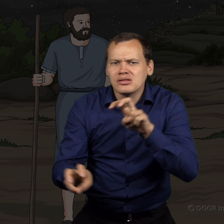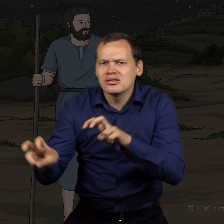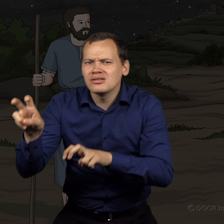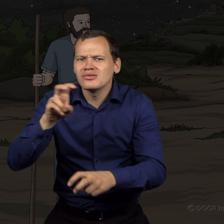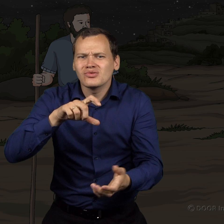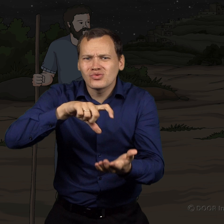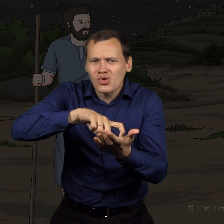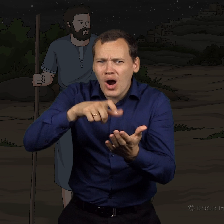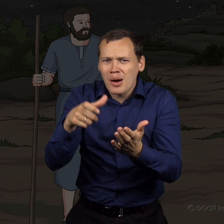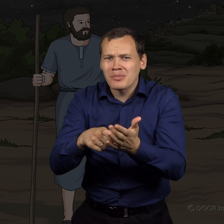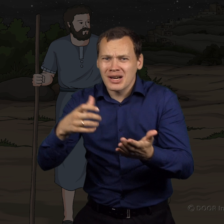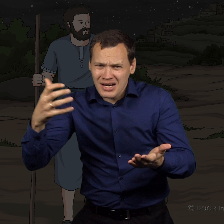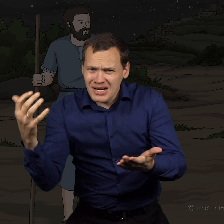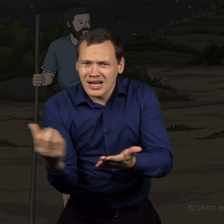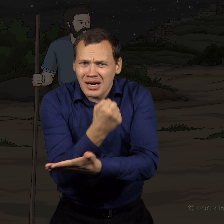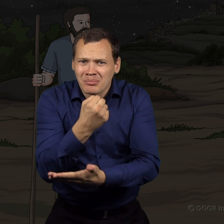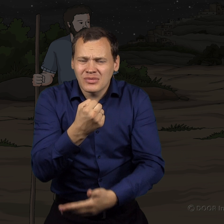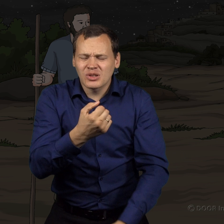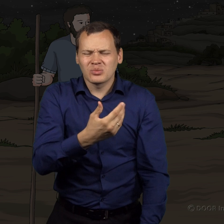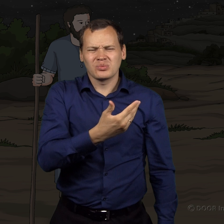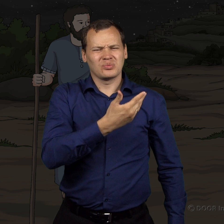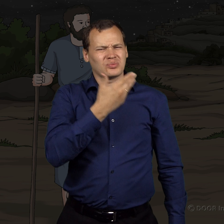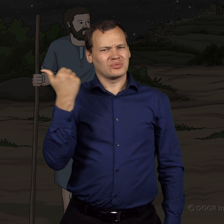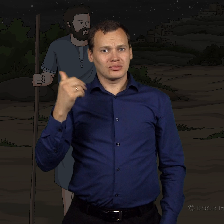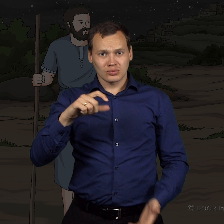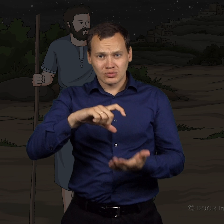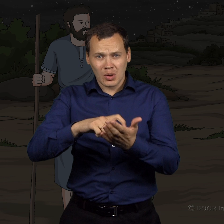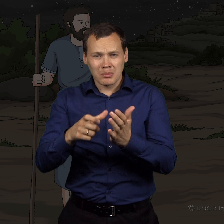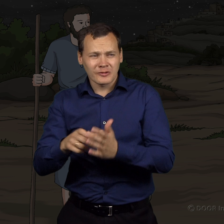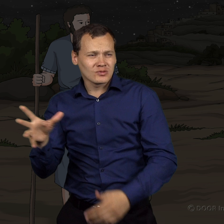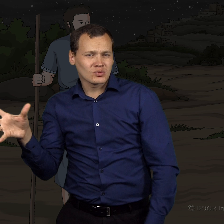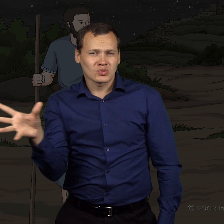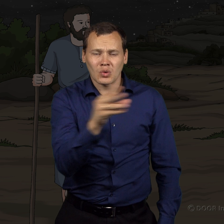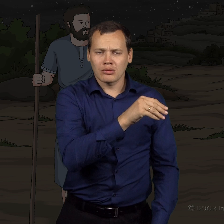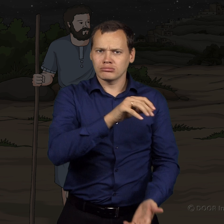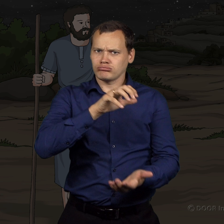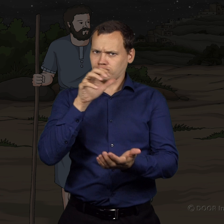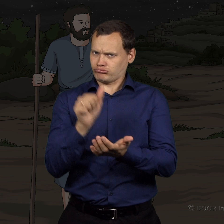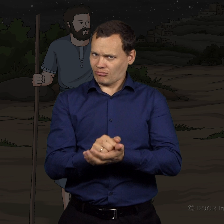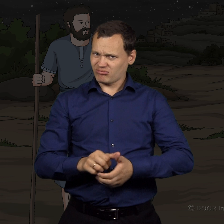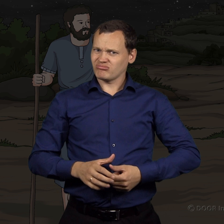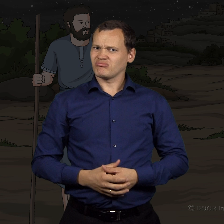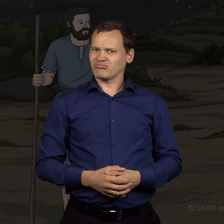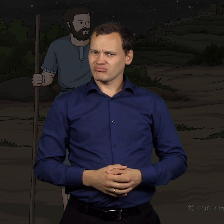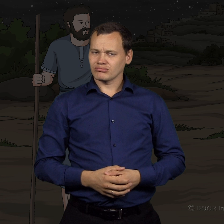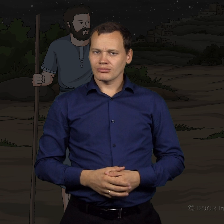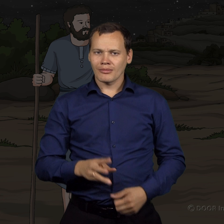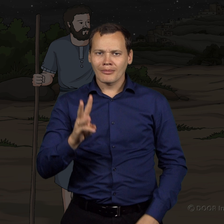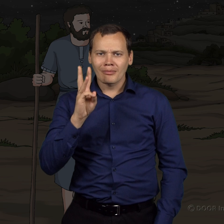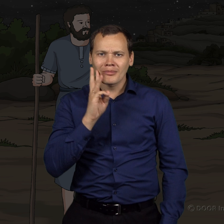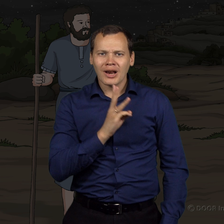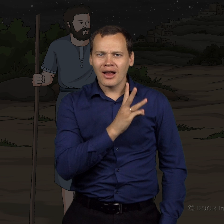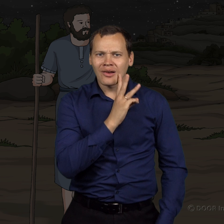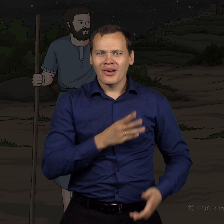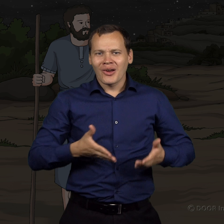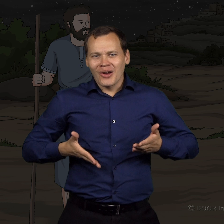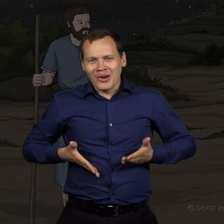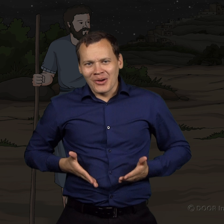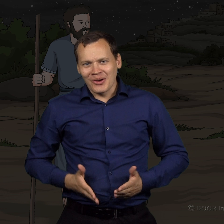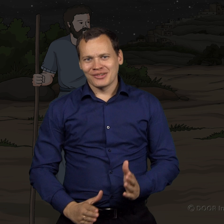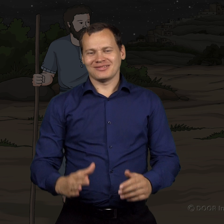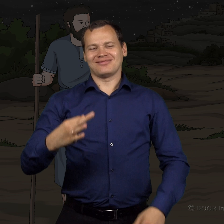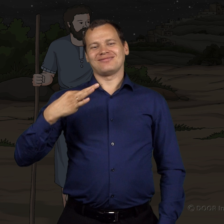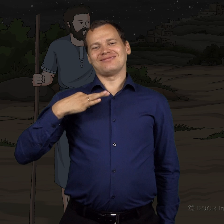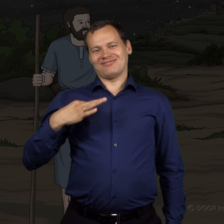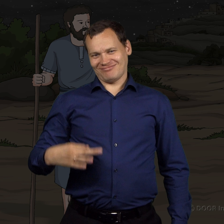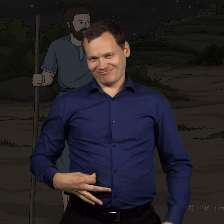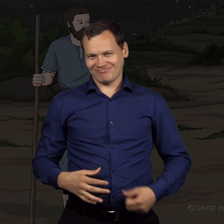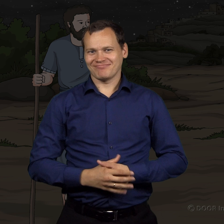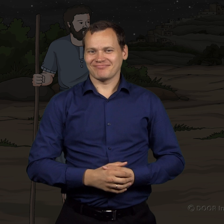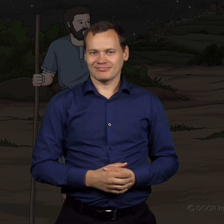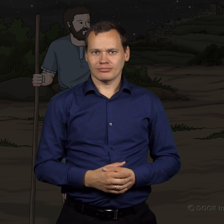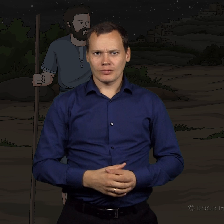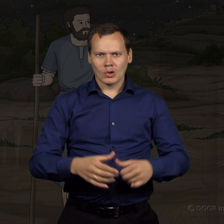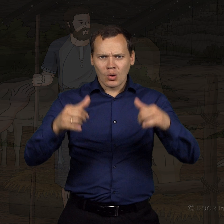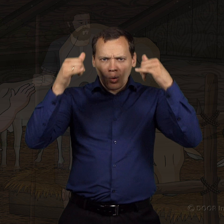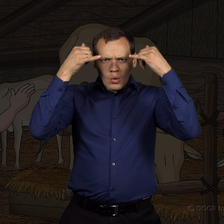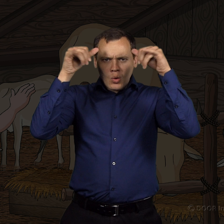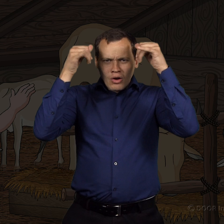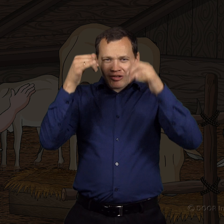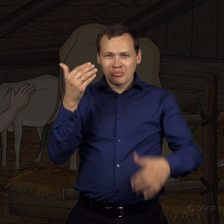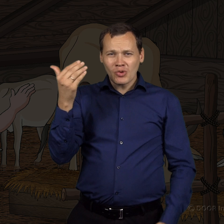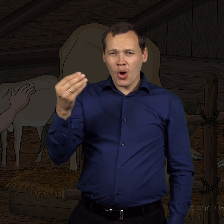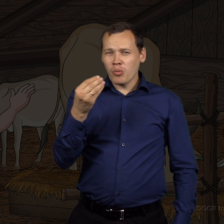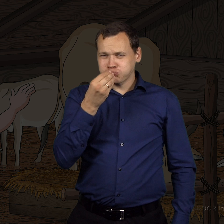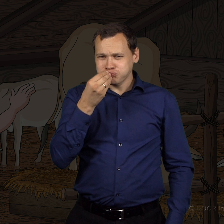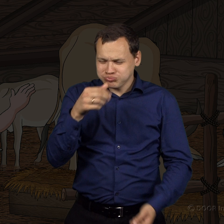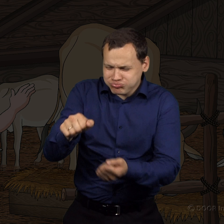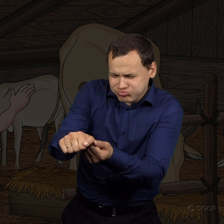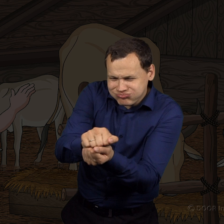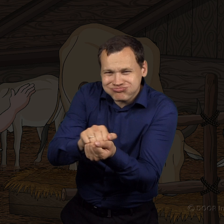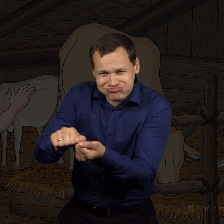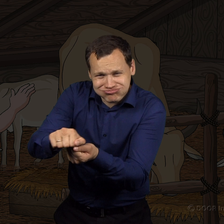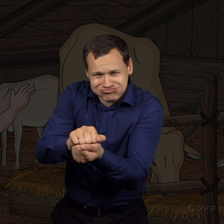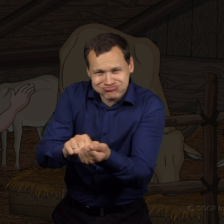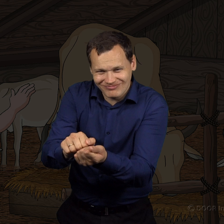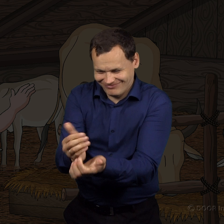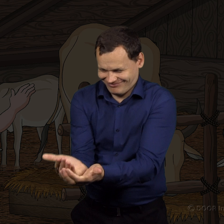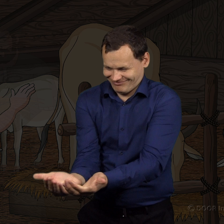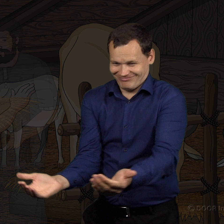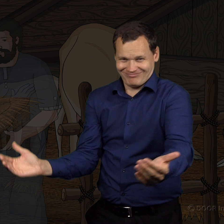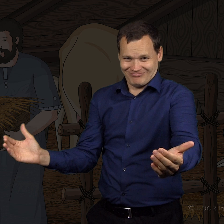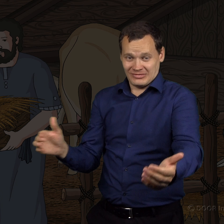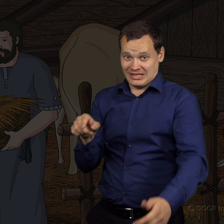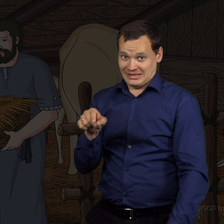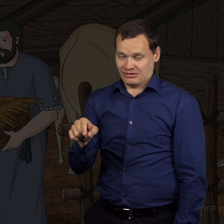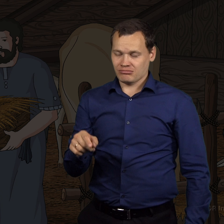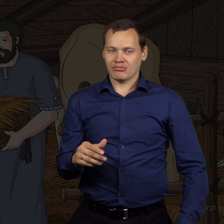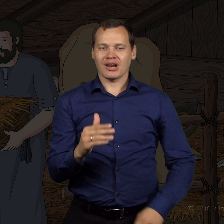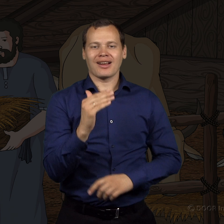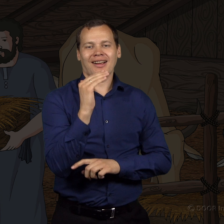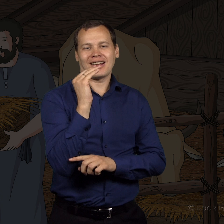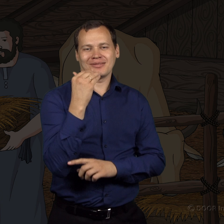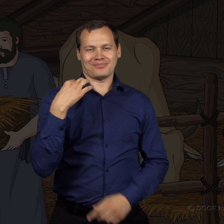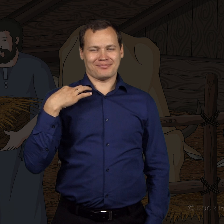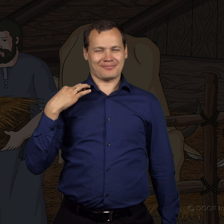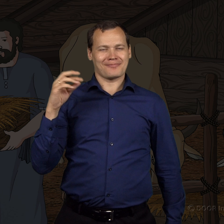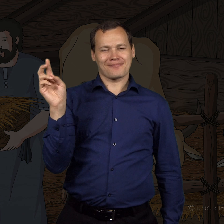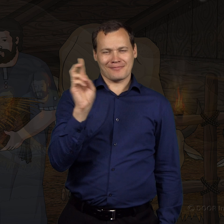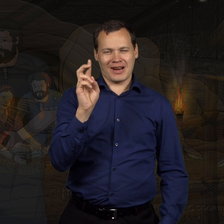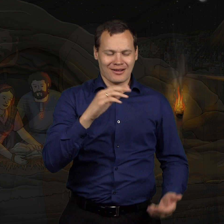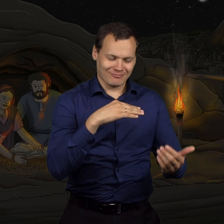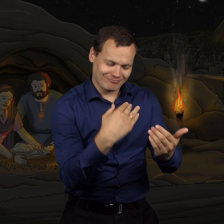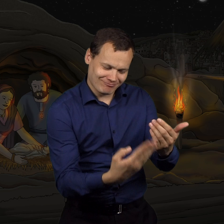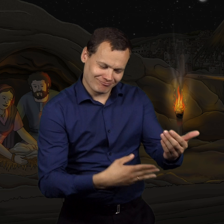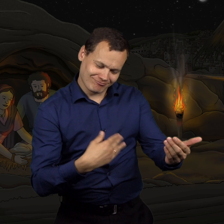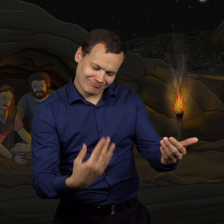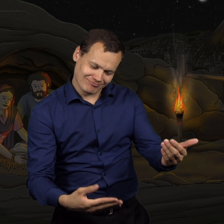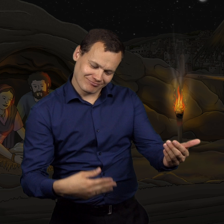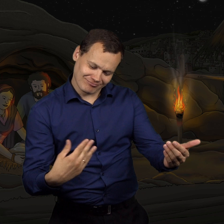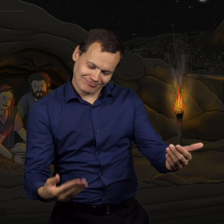While they were there, the time came for her Child to be born.